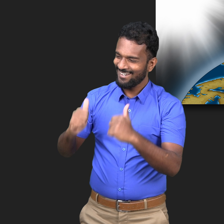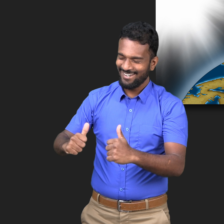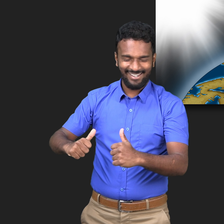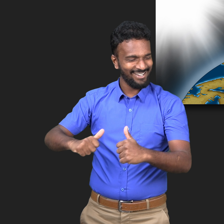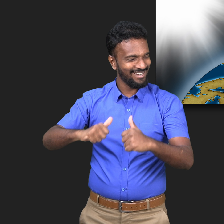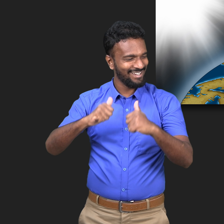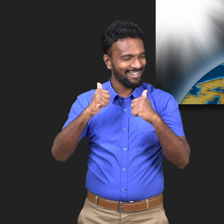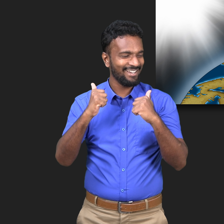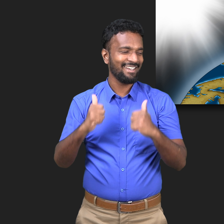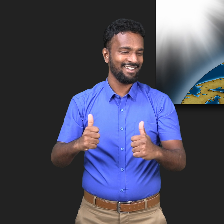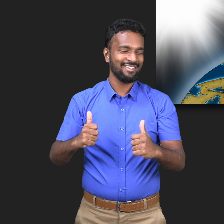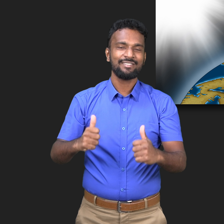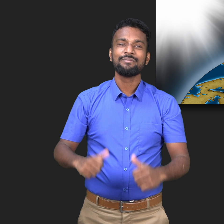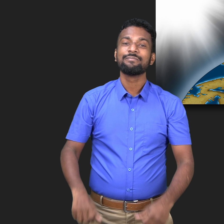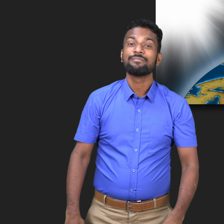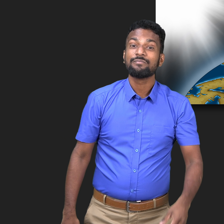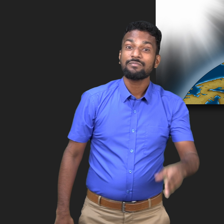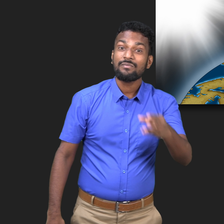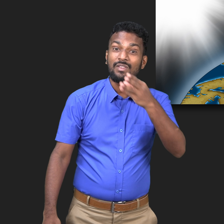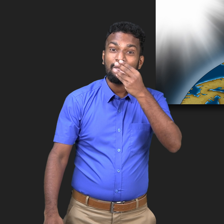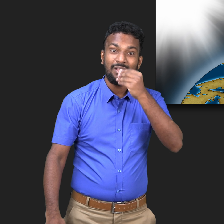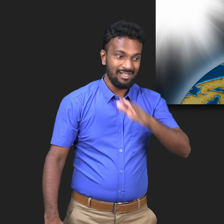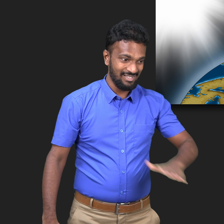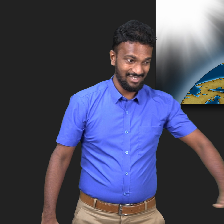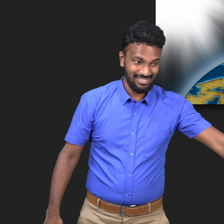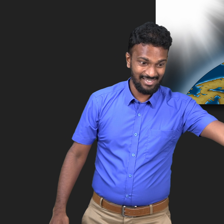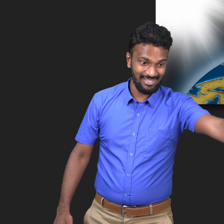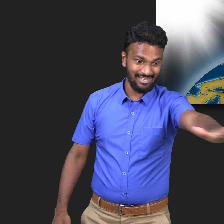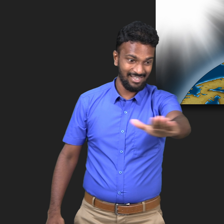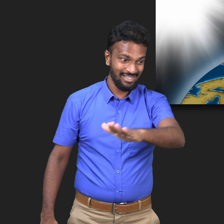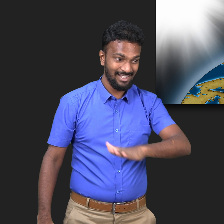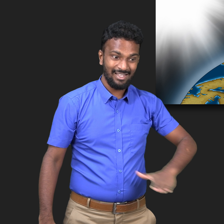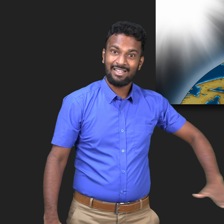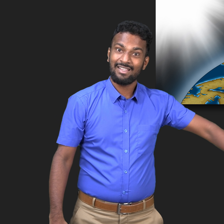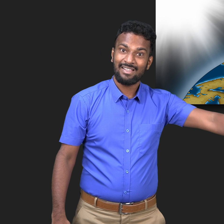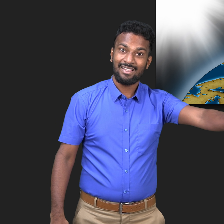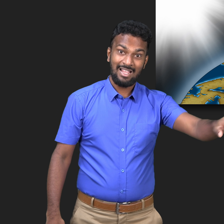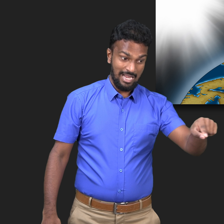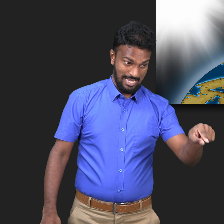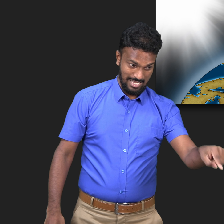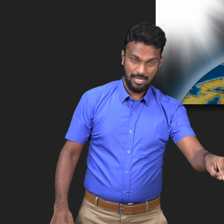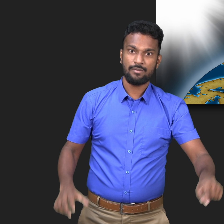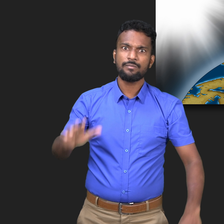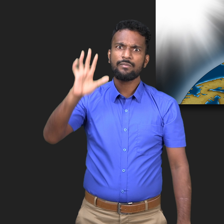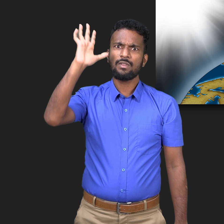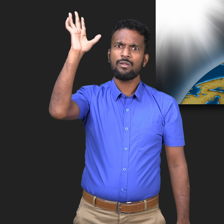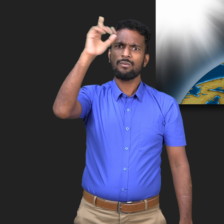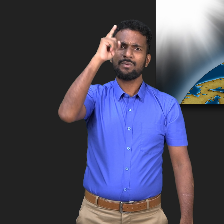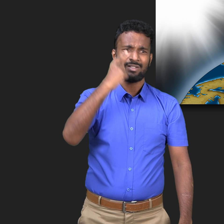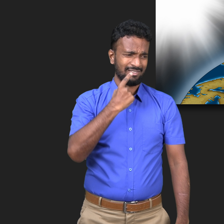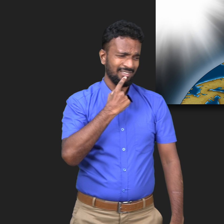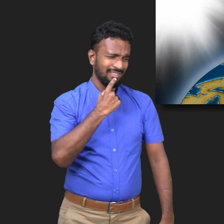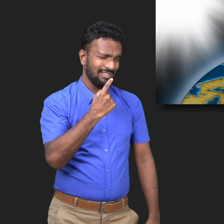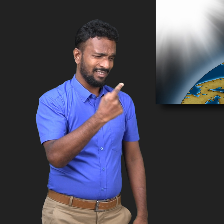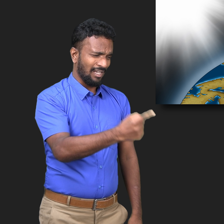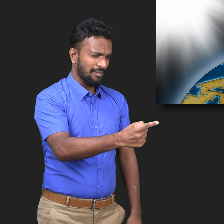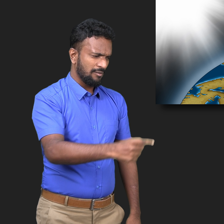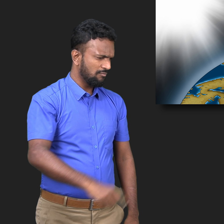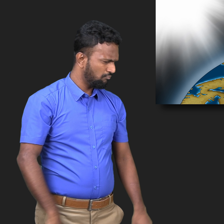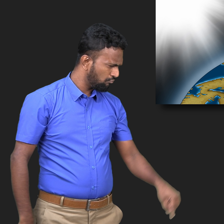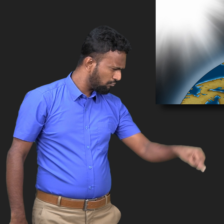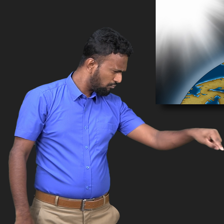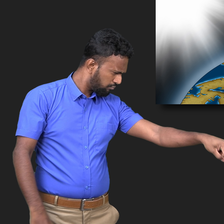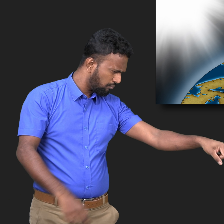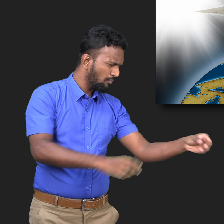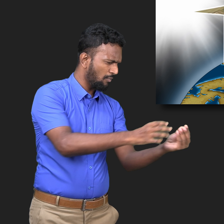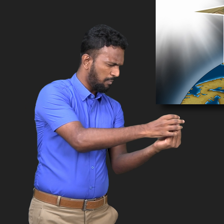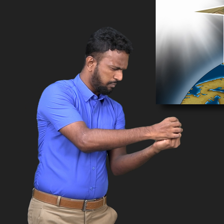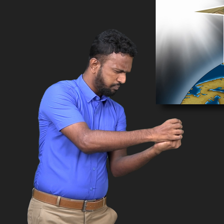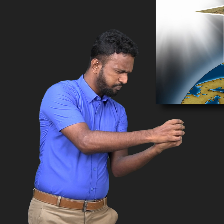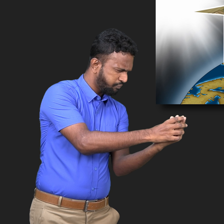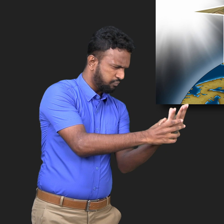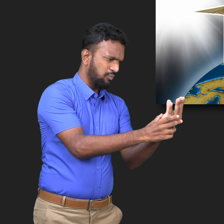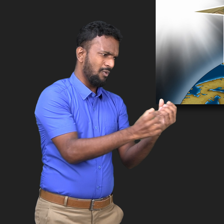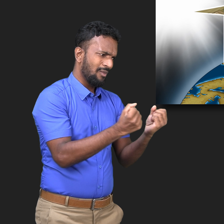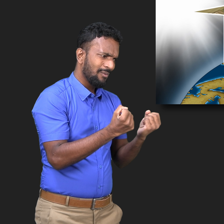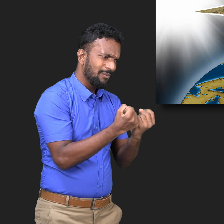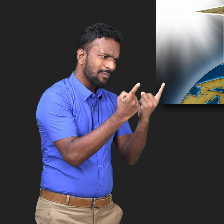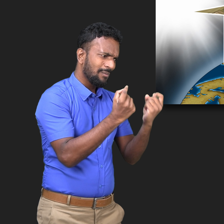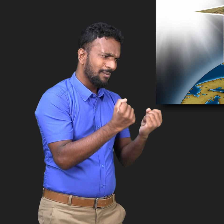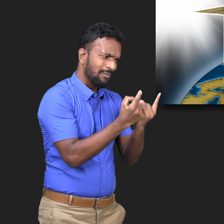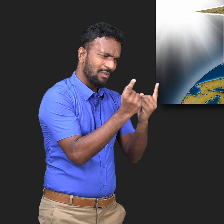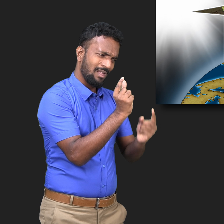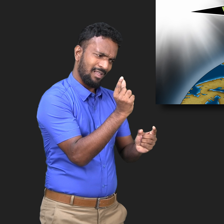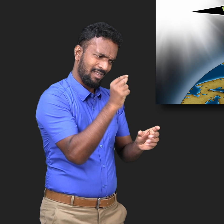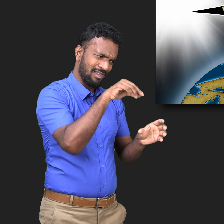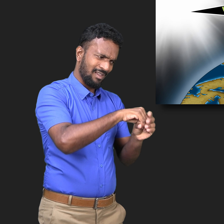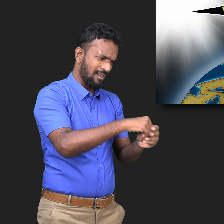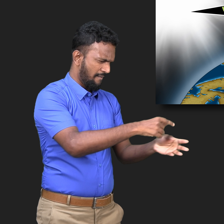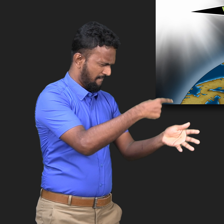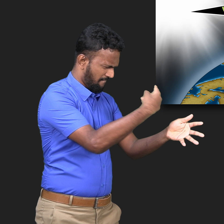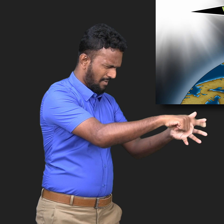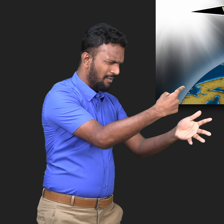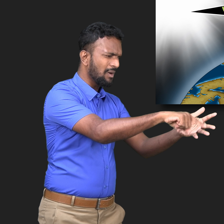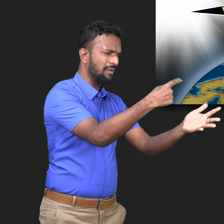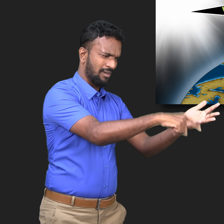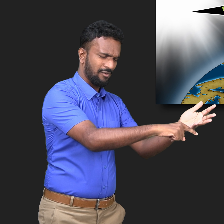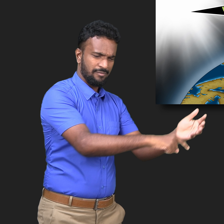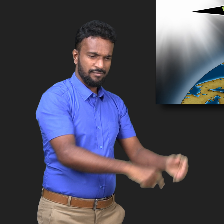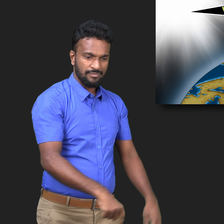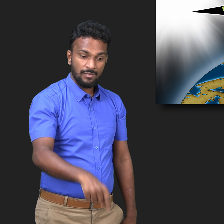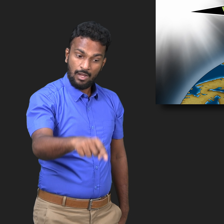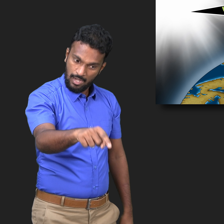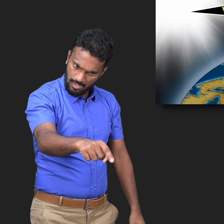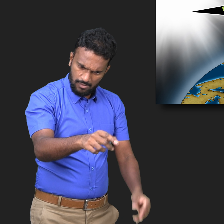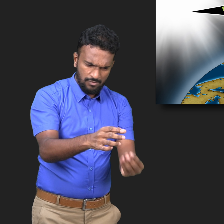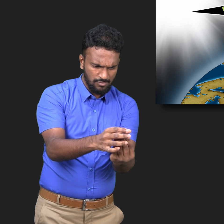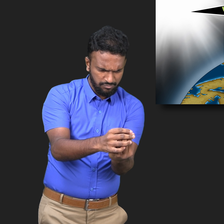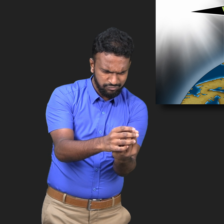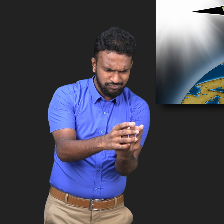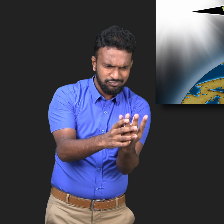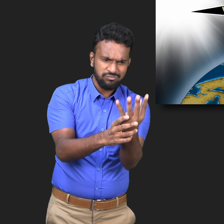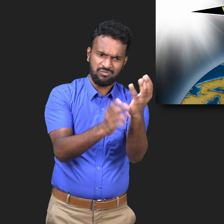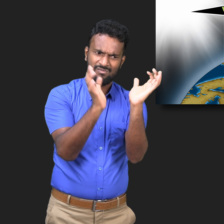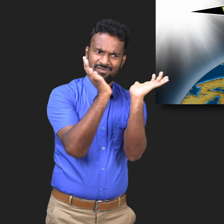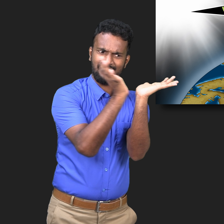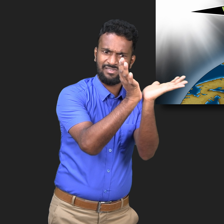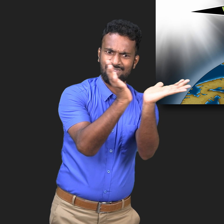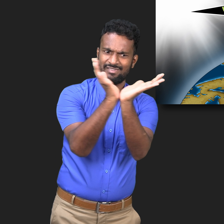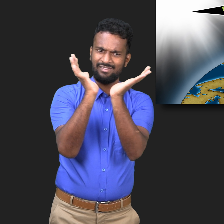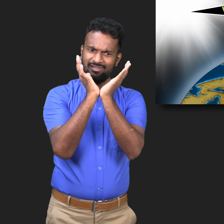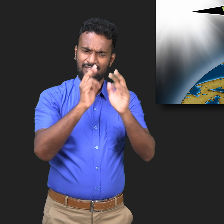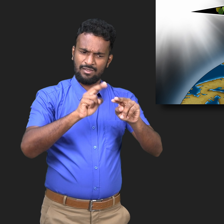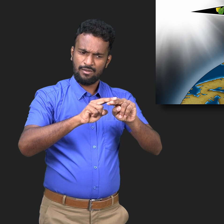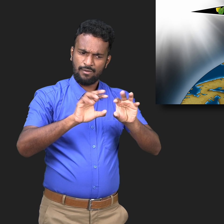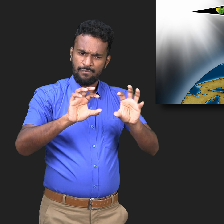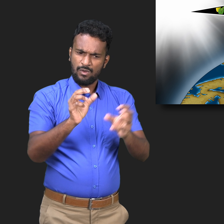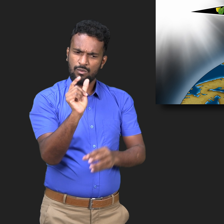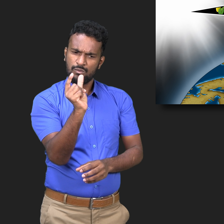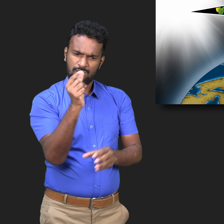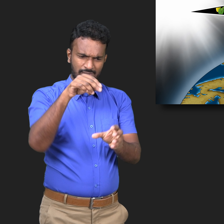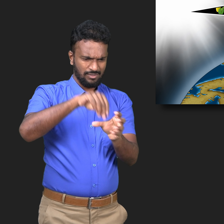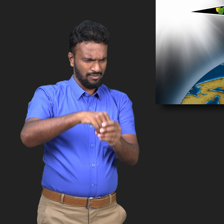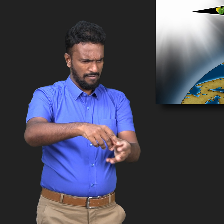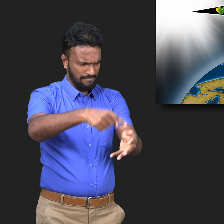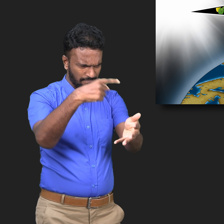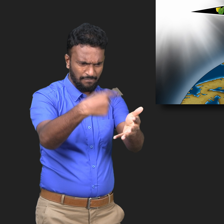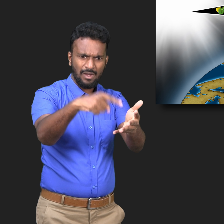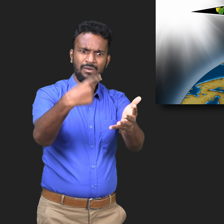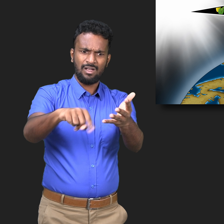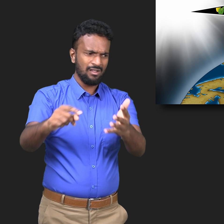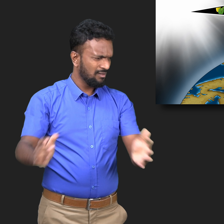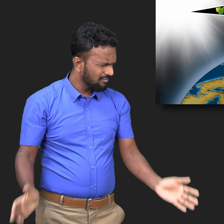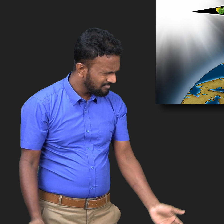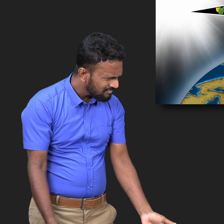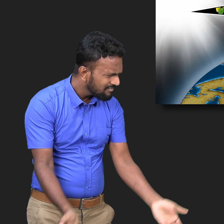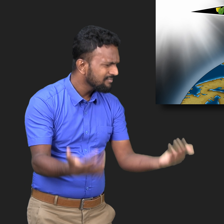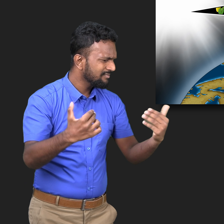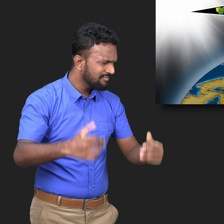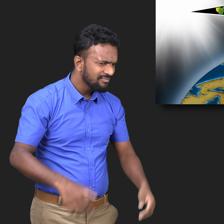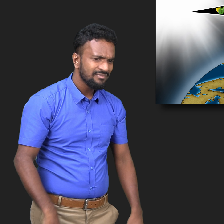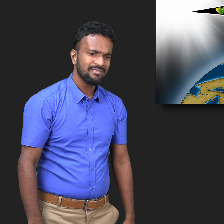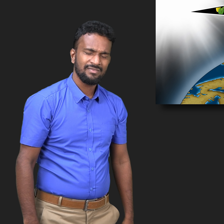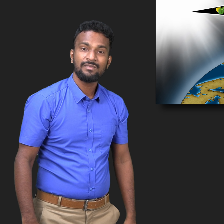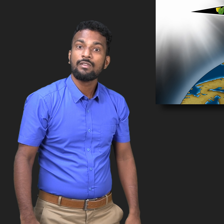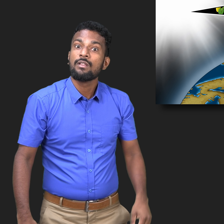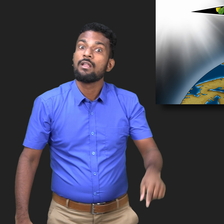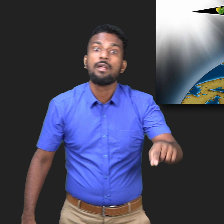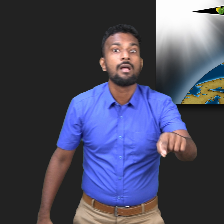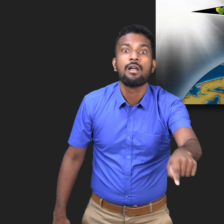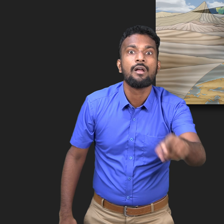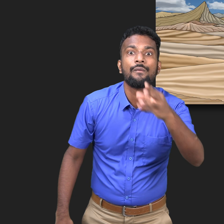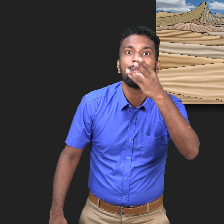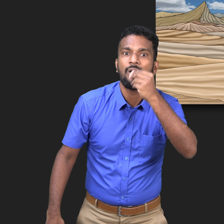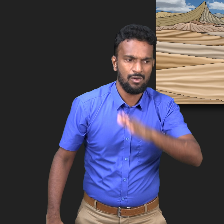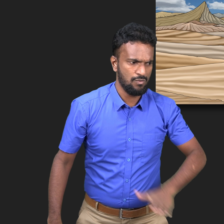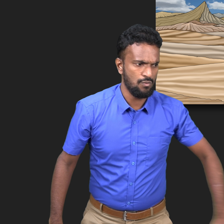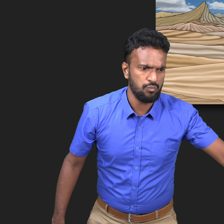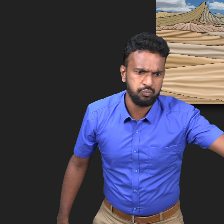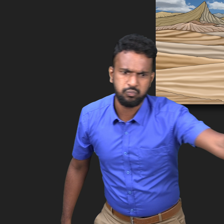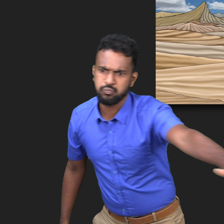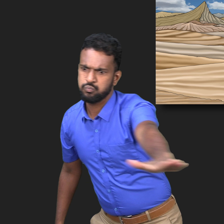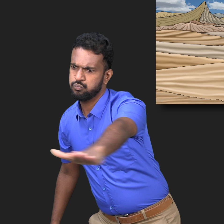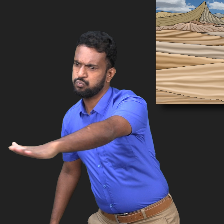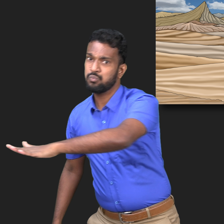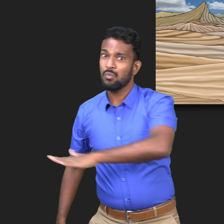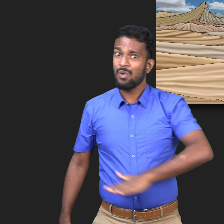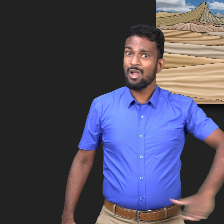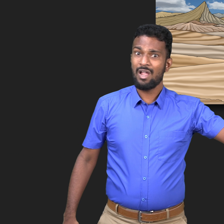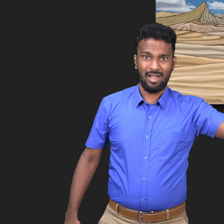Then God said, “Let the earth bring forth vegetation: seed-bearing plants and fruit trees, each bearing fruit with seed according to its kind.” And it was so.